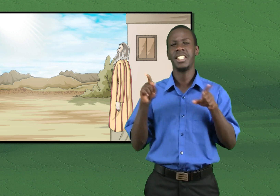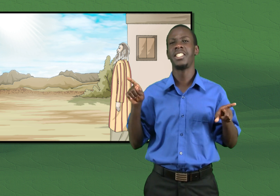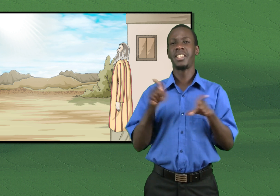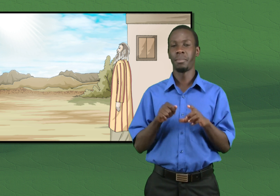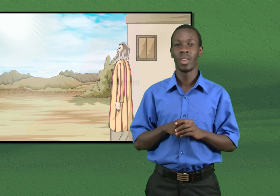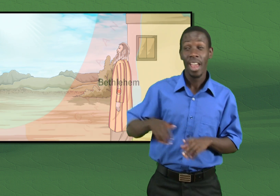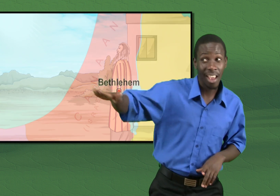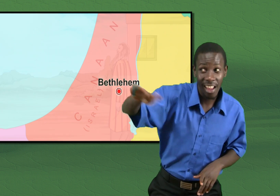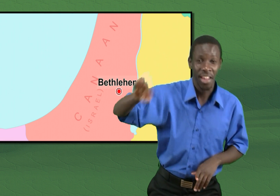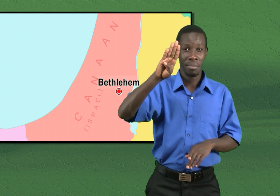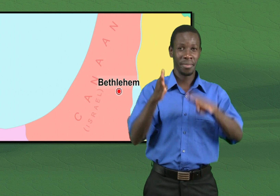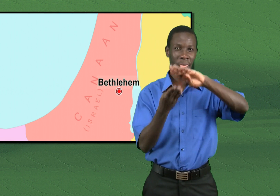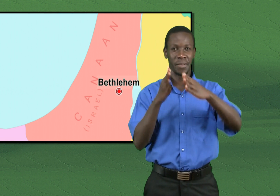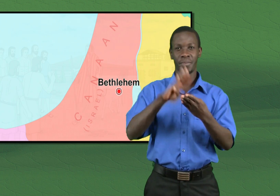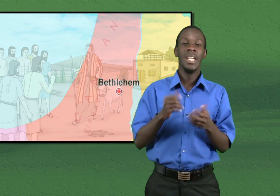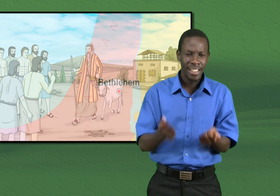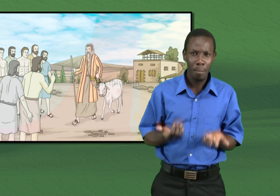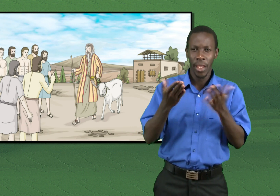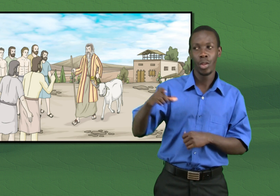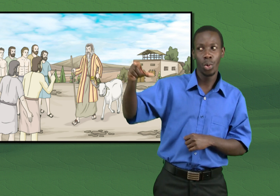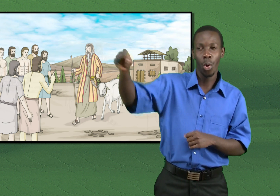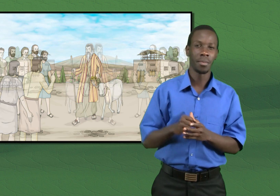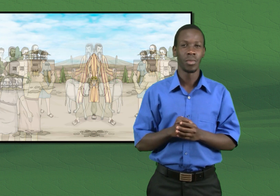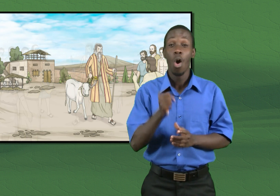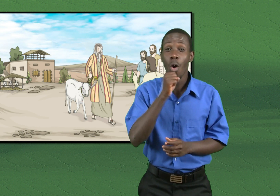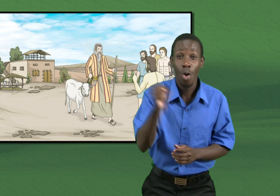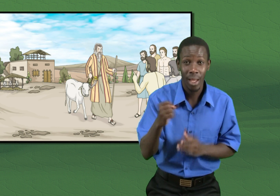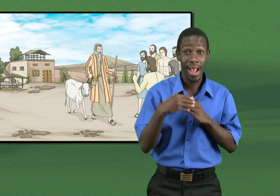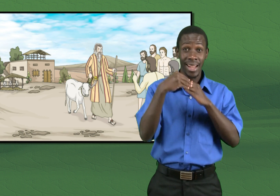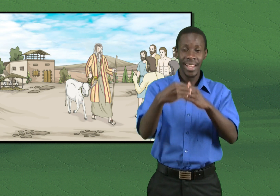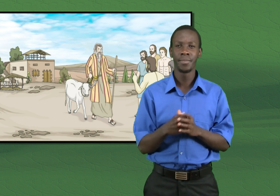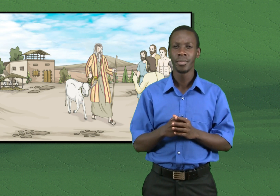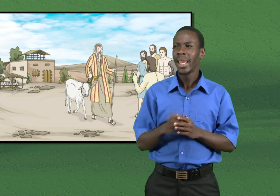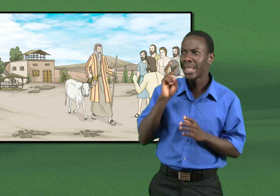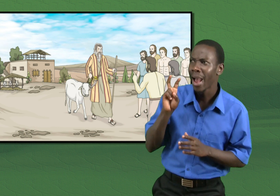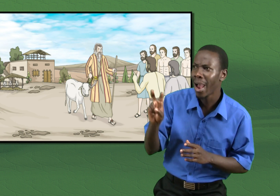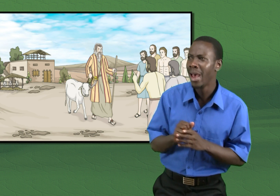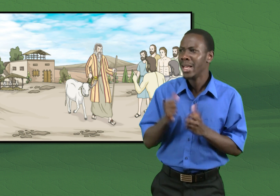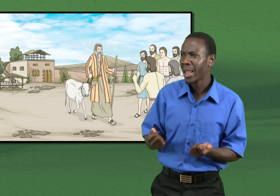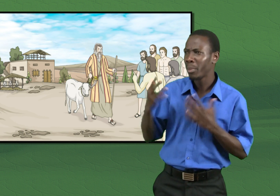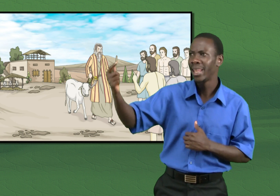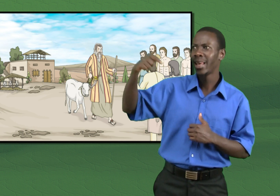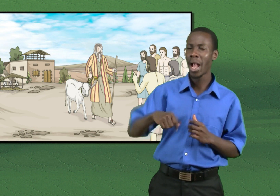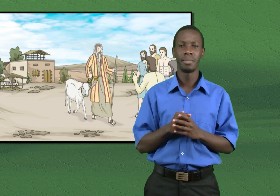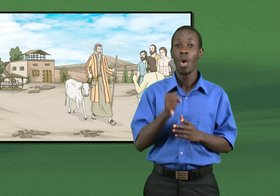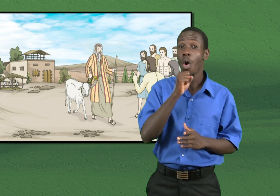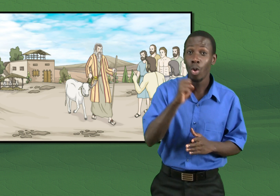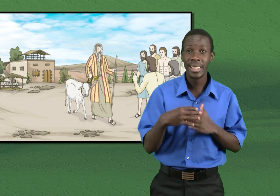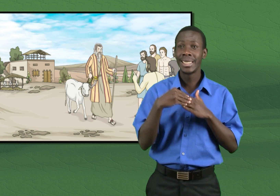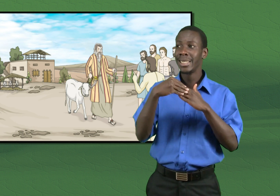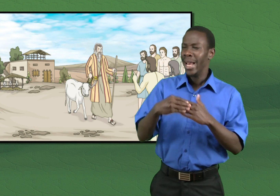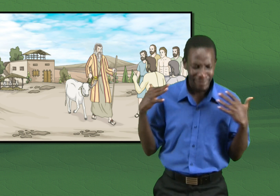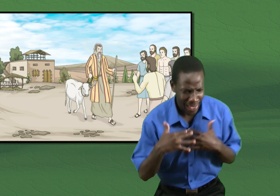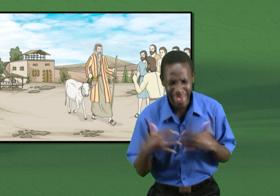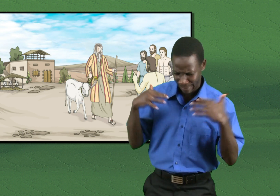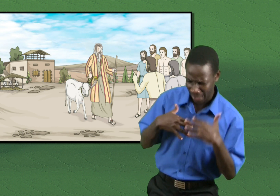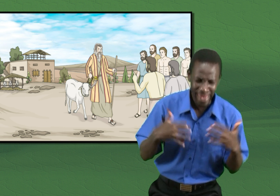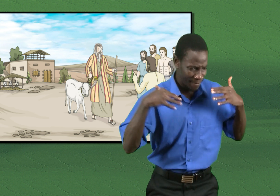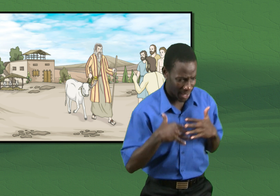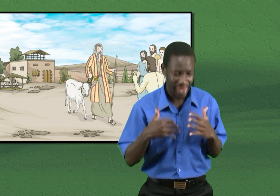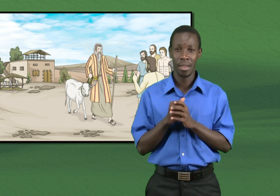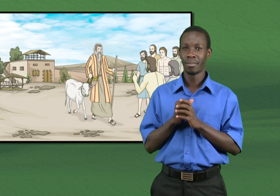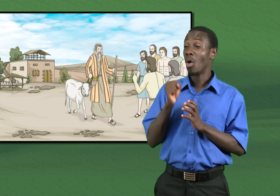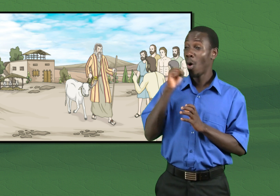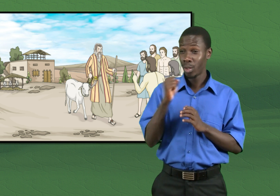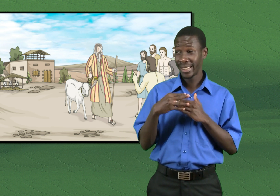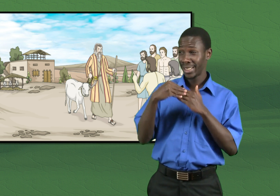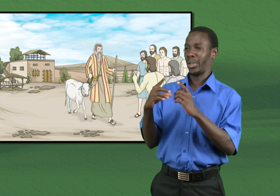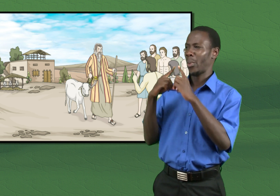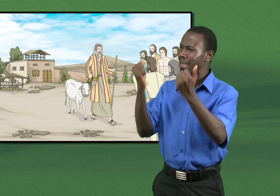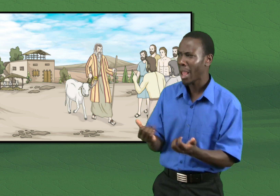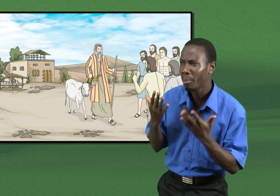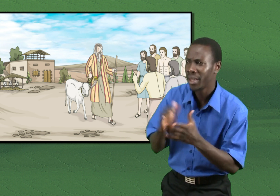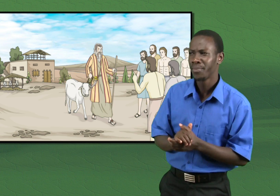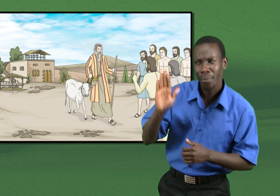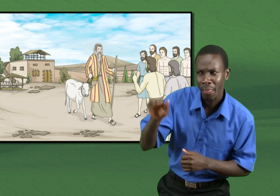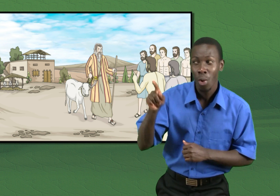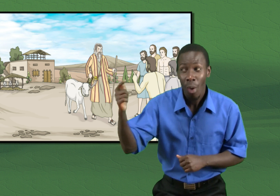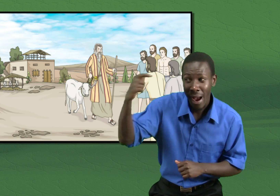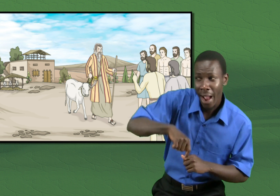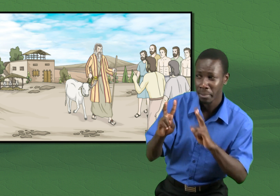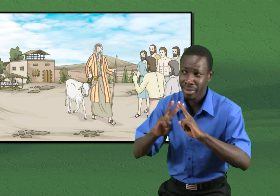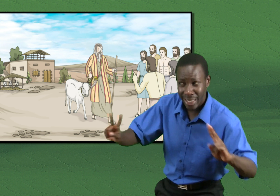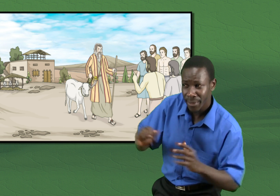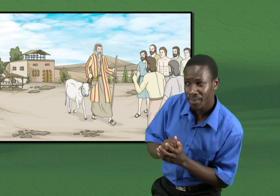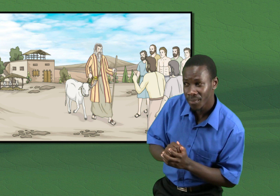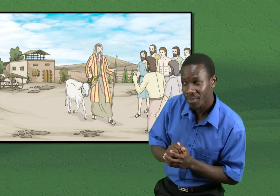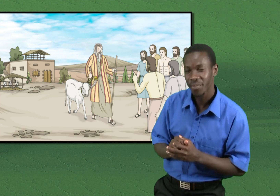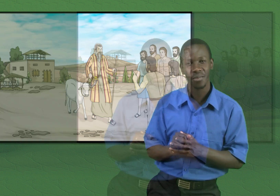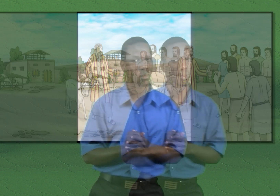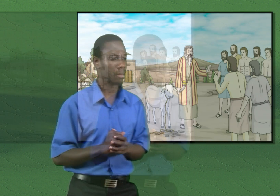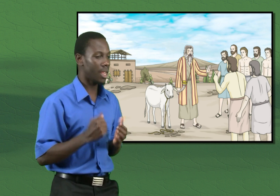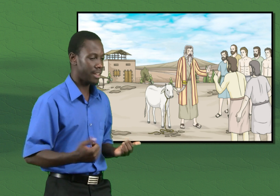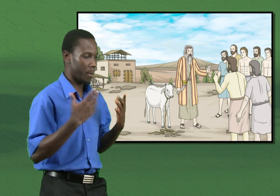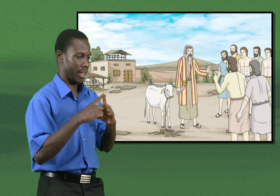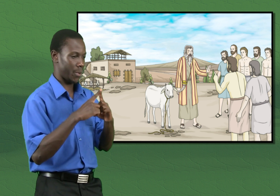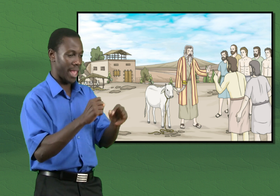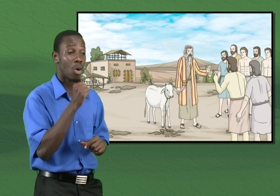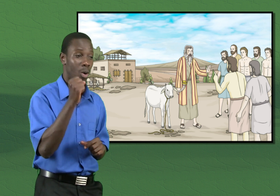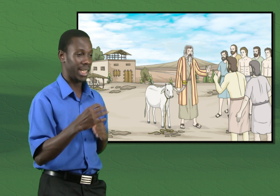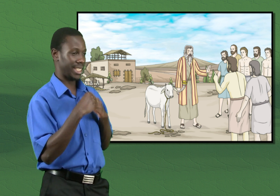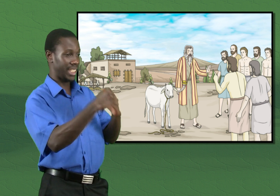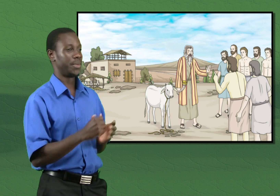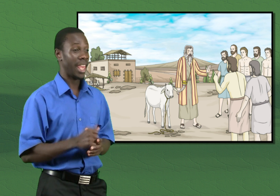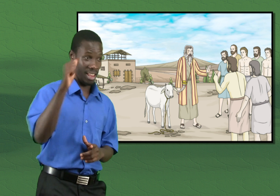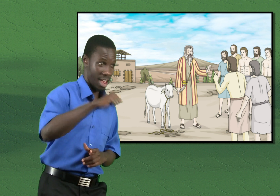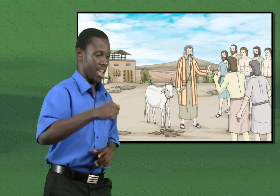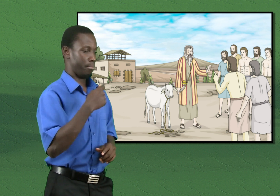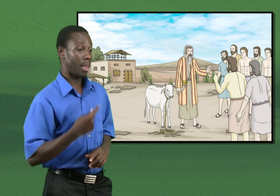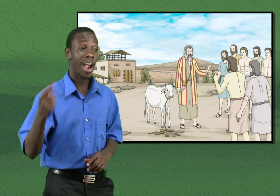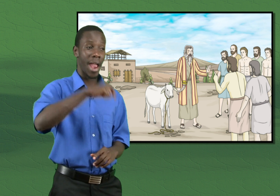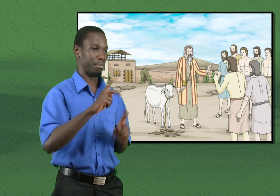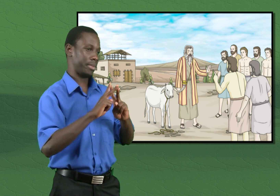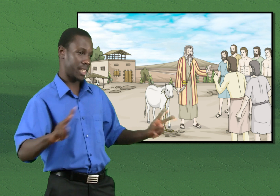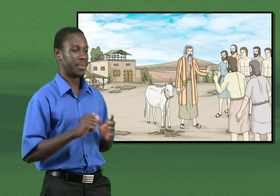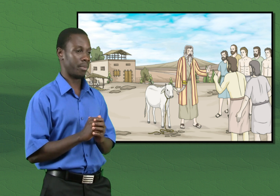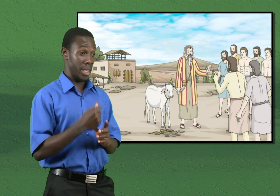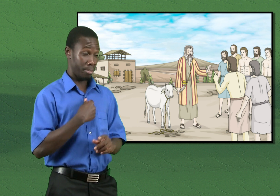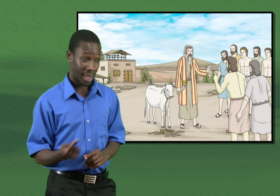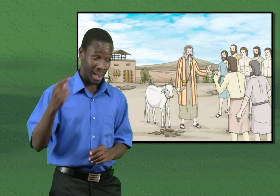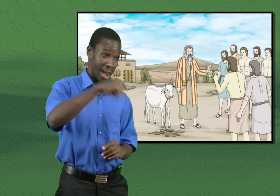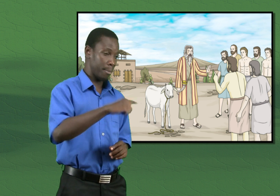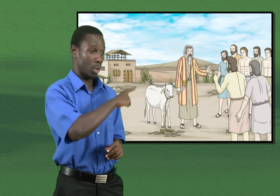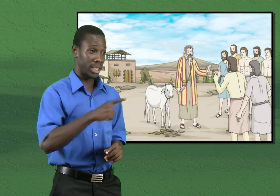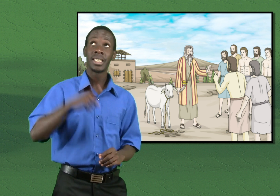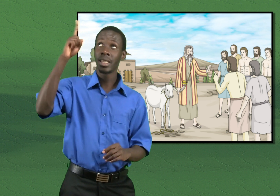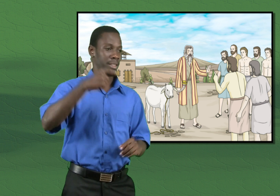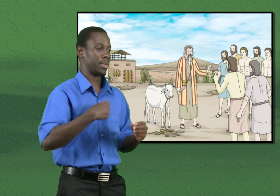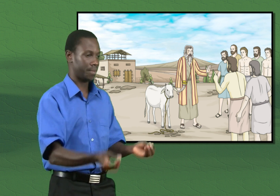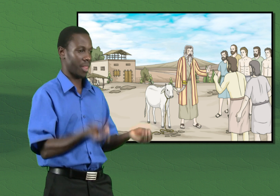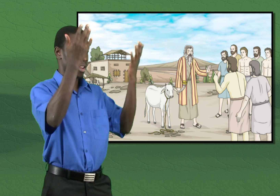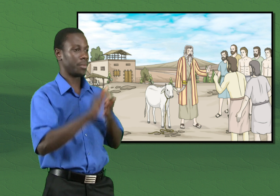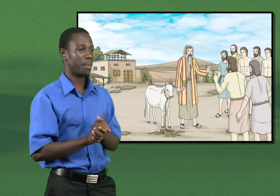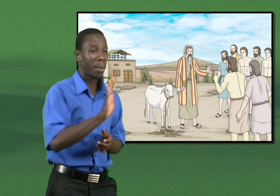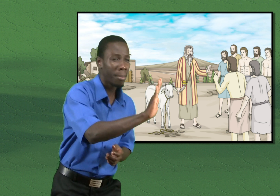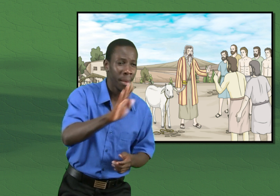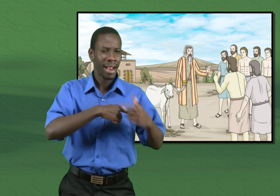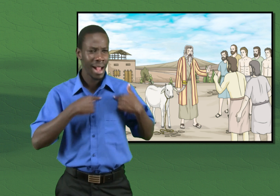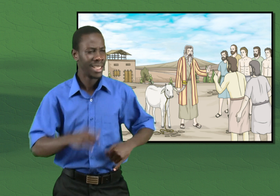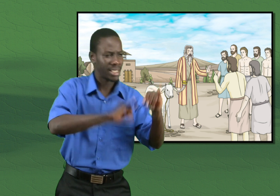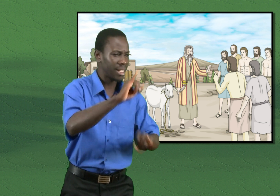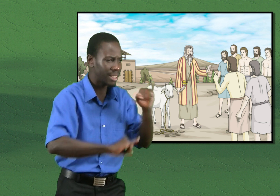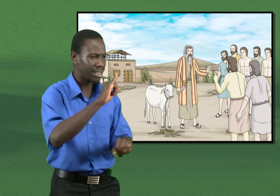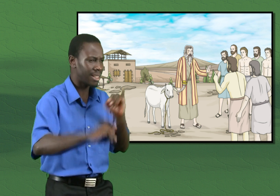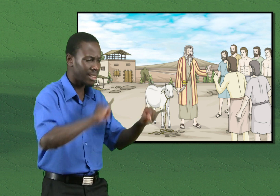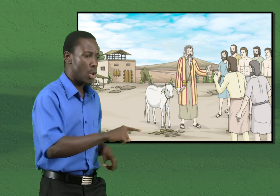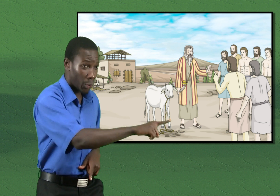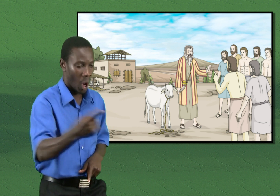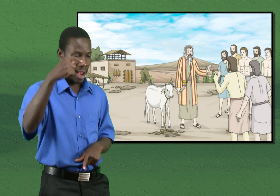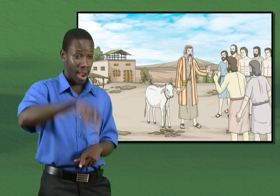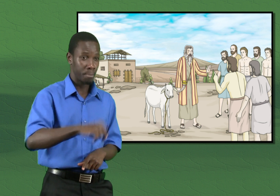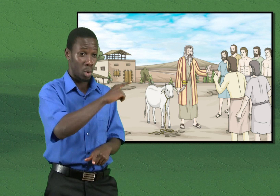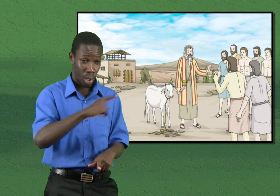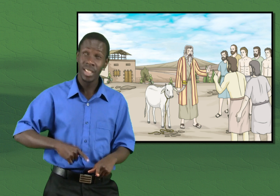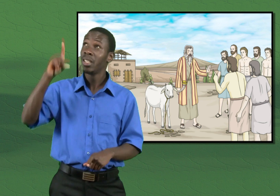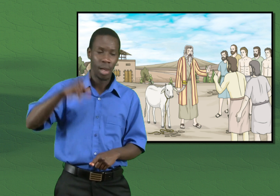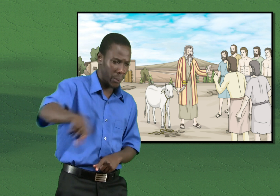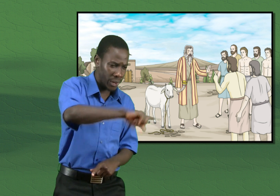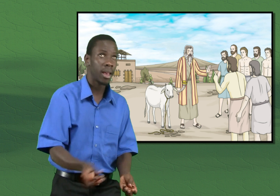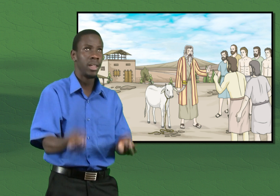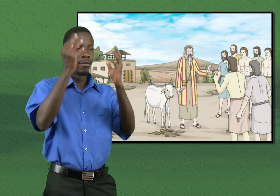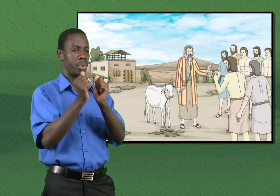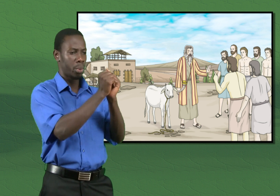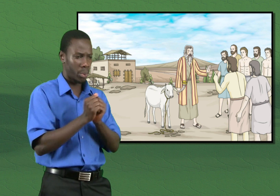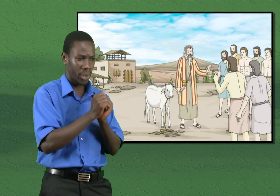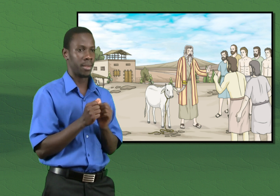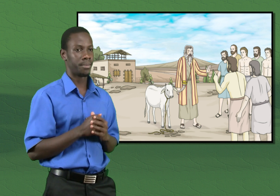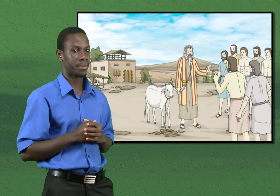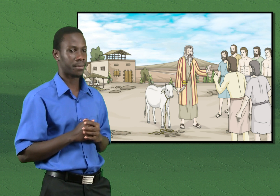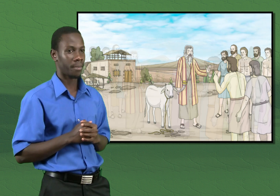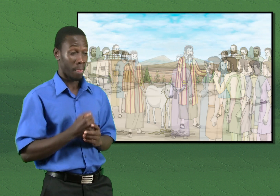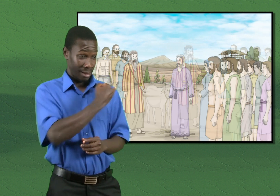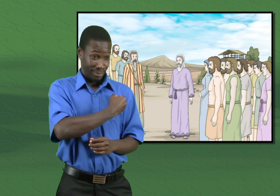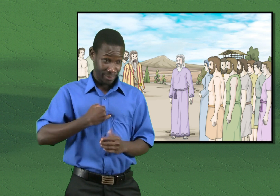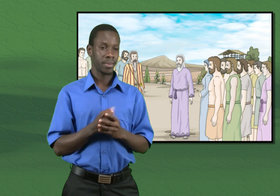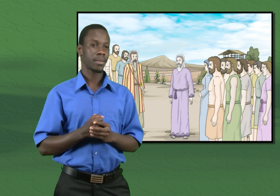So Samuel did what the LORD had said and went to Bethlehem. When the elders of the town met him, they trembled and asked, “Do you come in peace?” “In peace,” he replied. “I have come to sacrifice to the LORD.